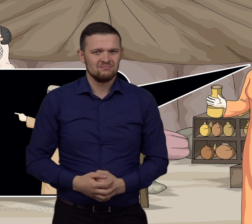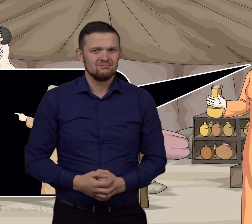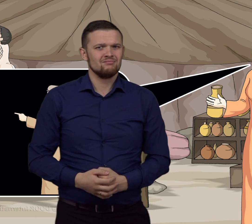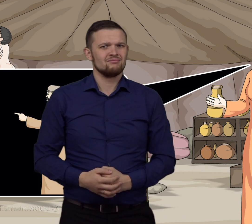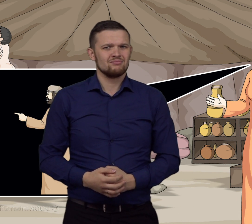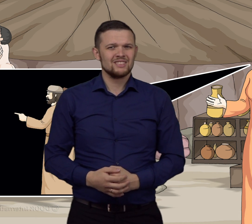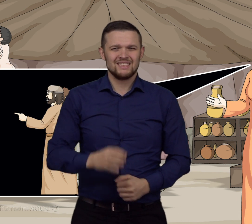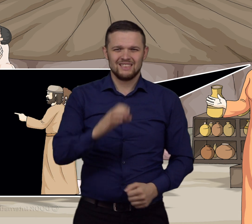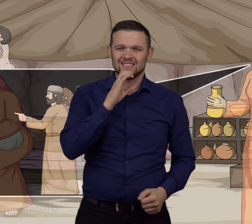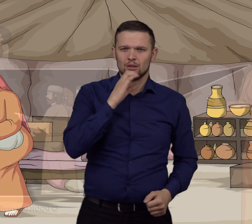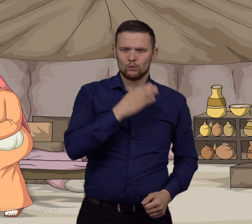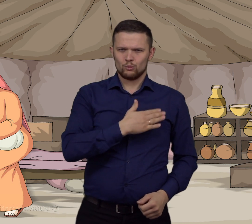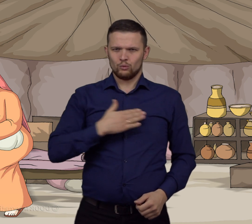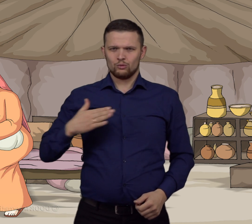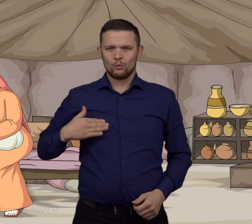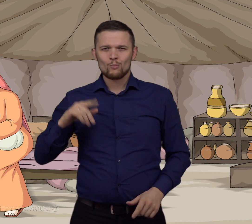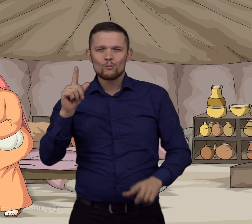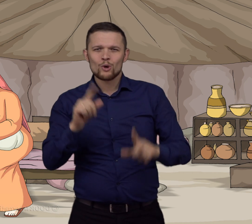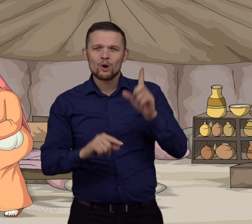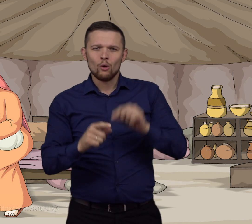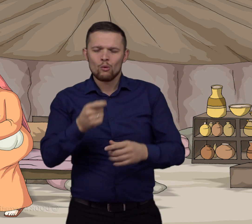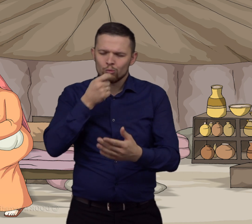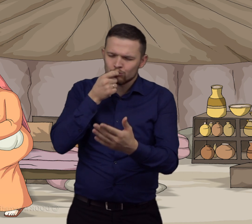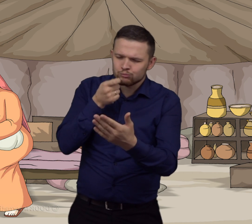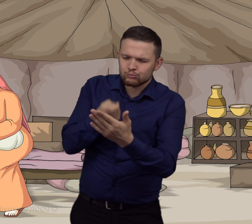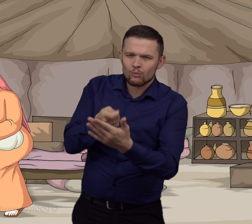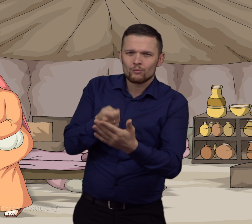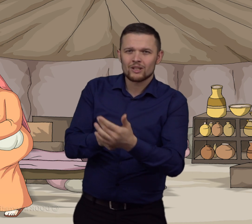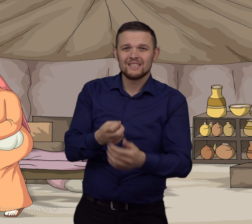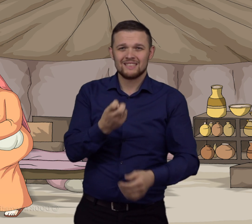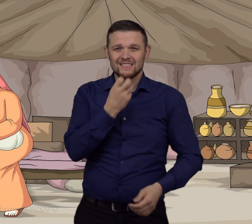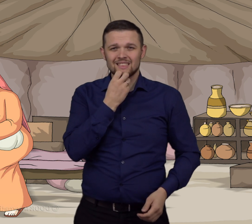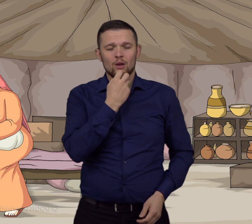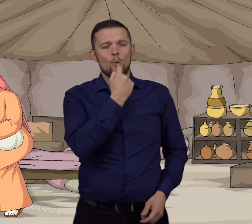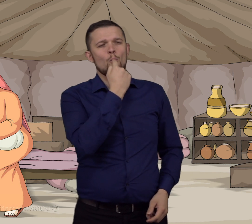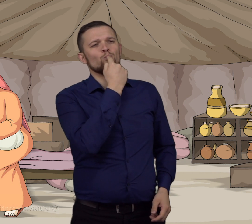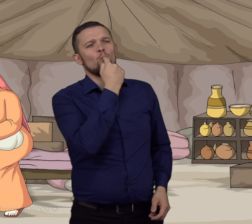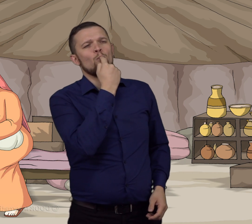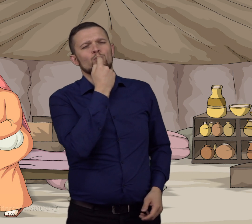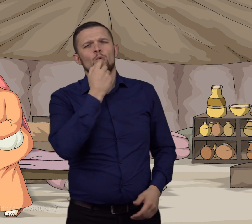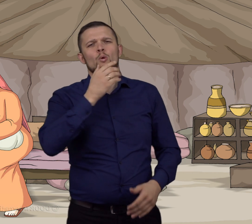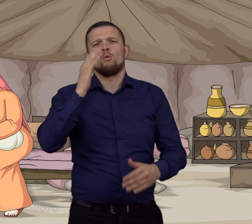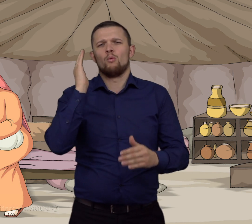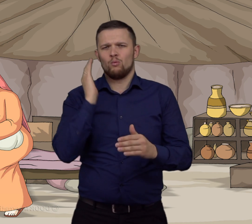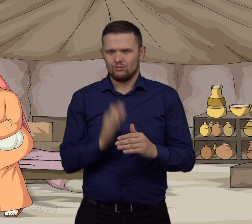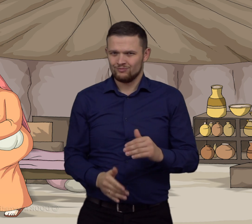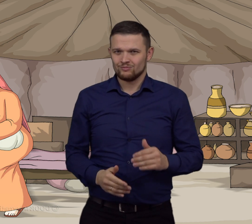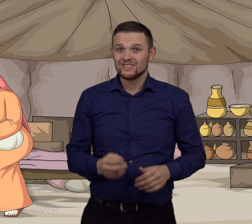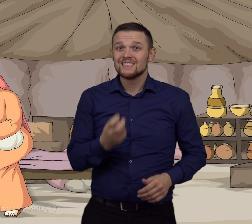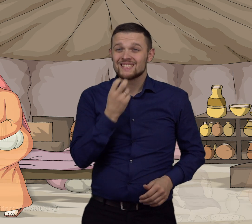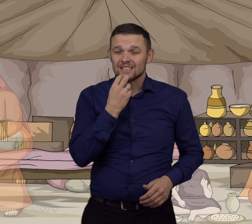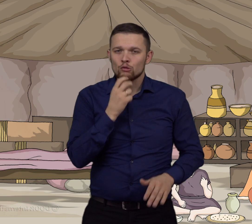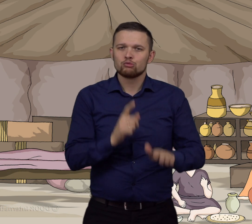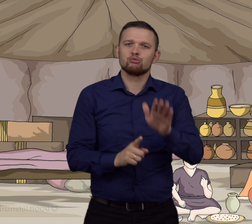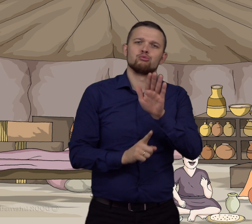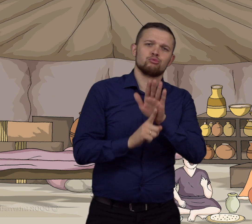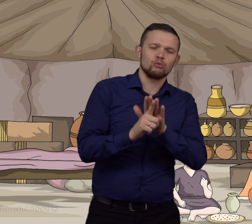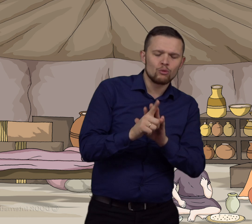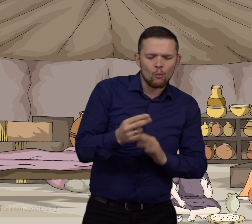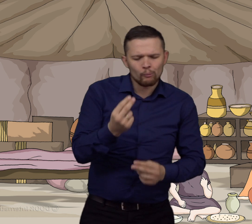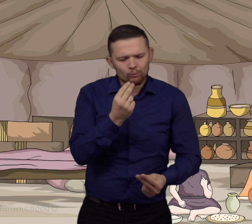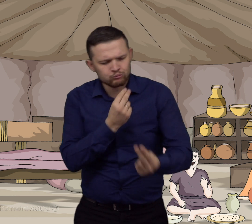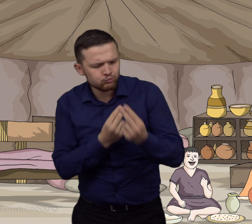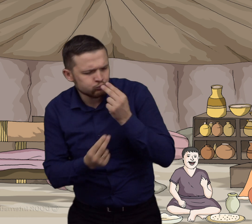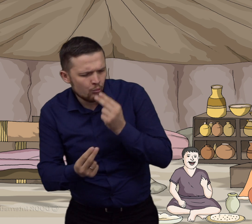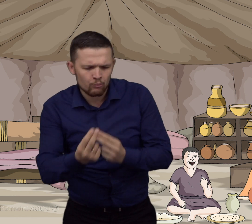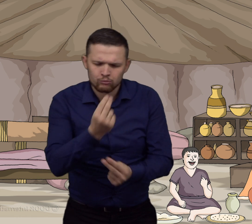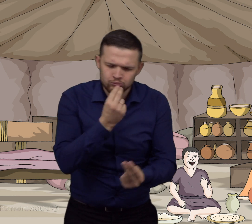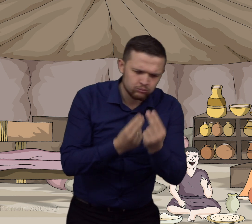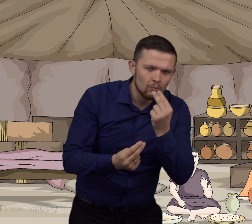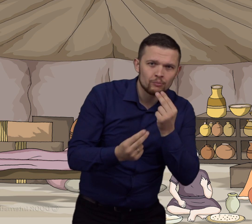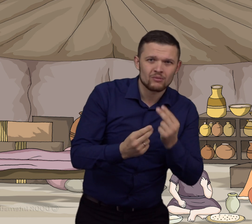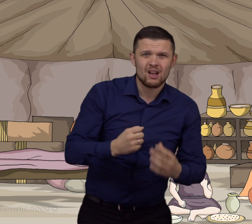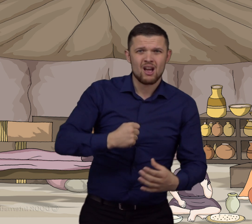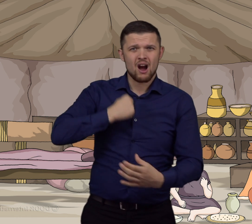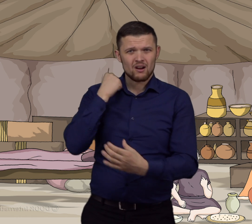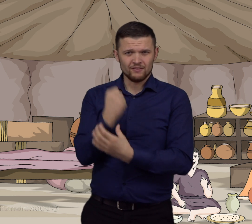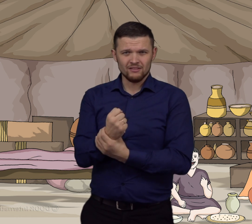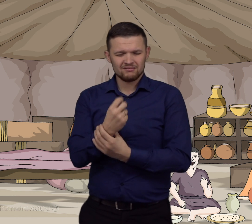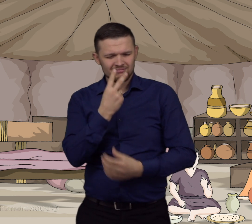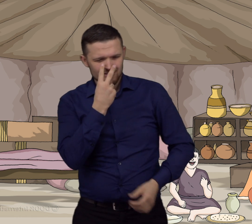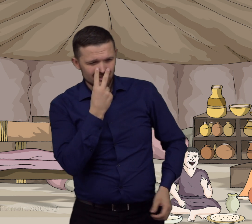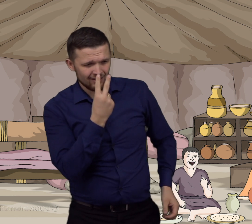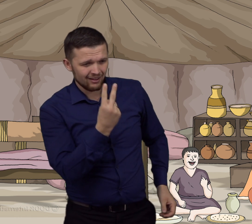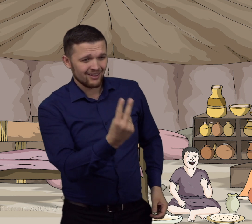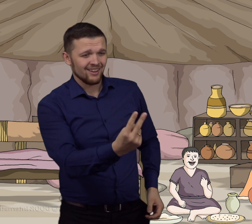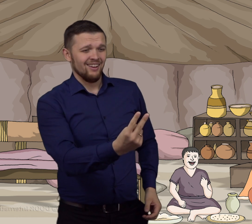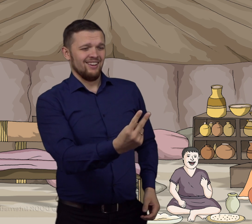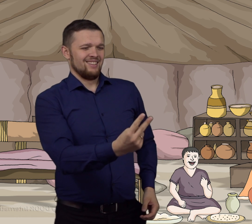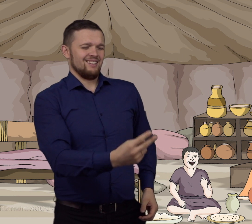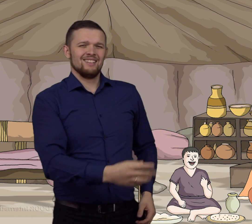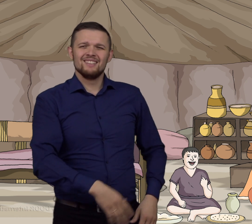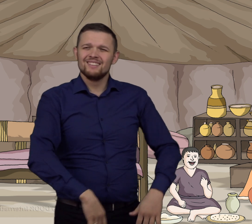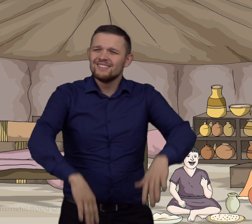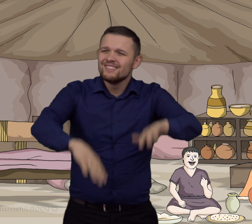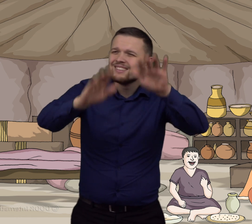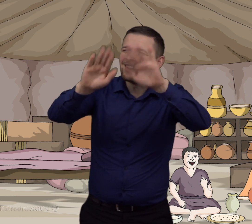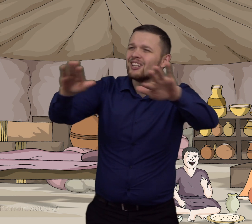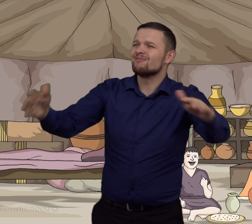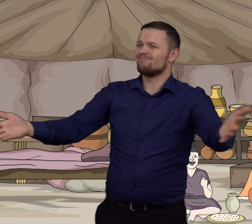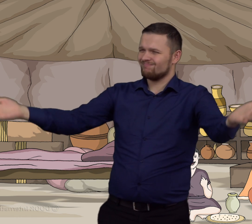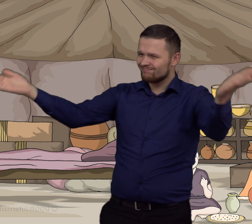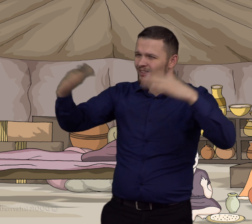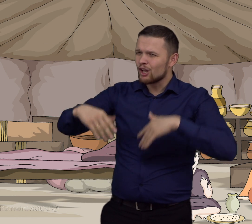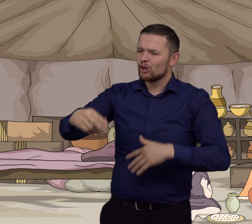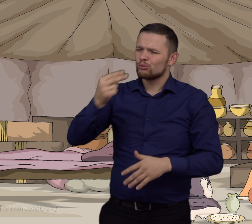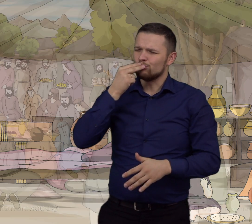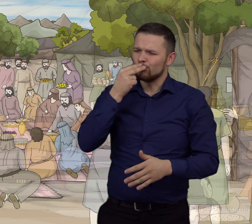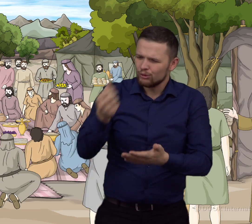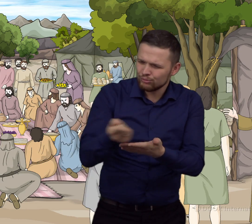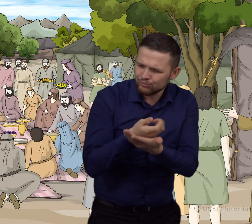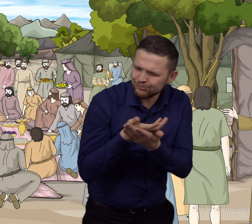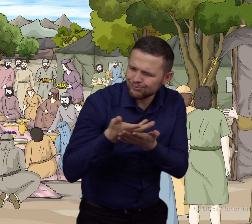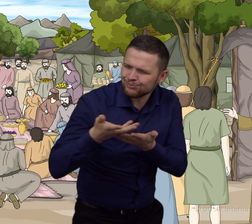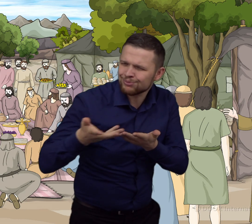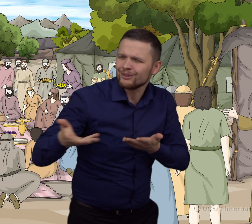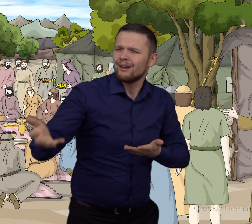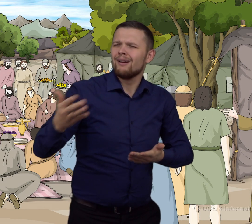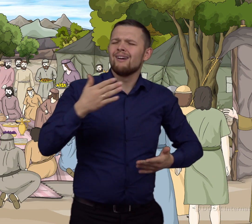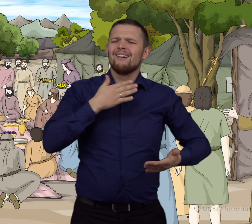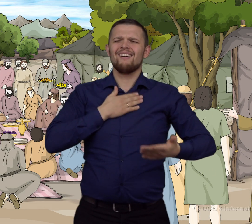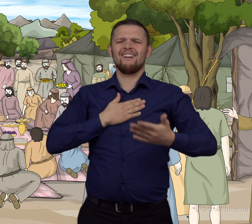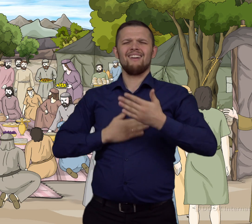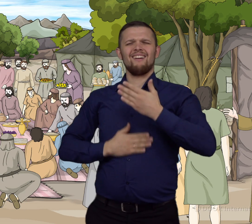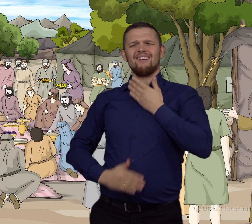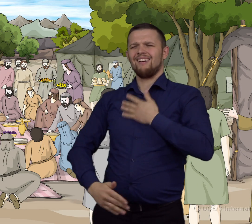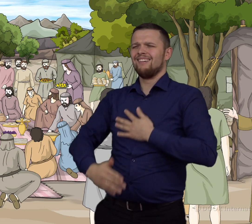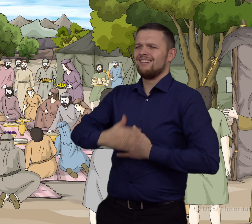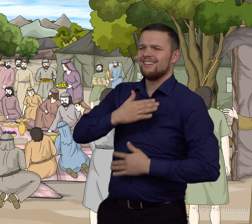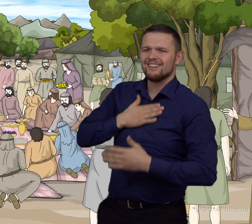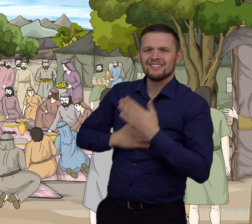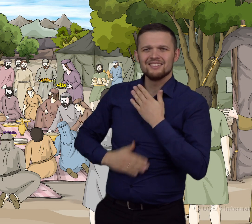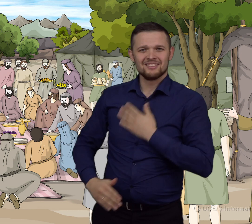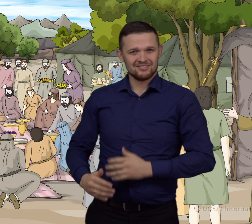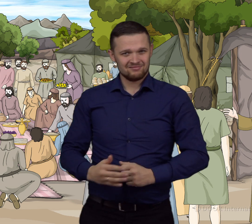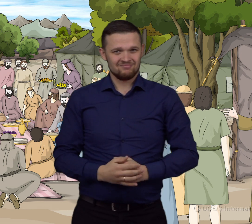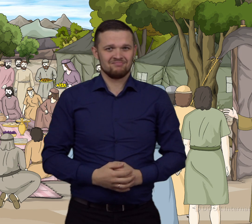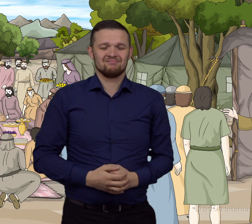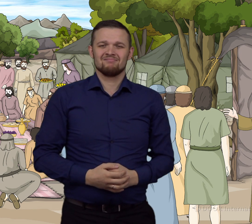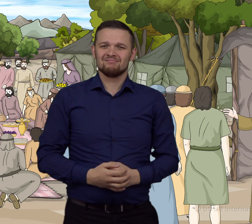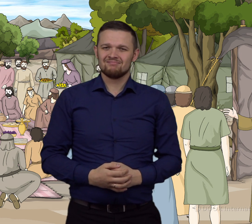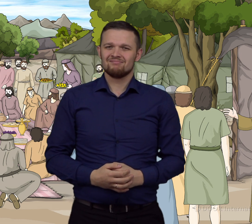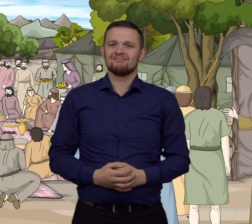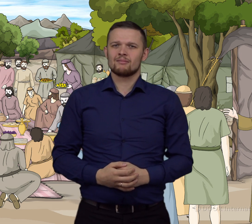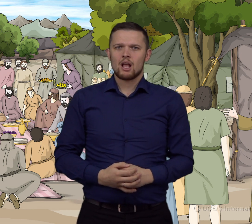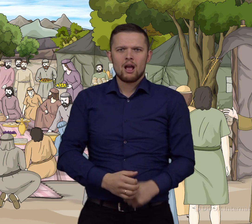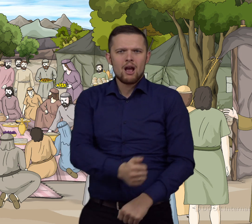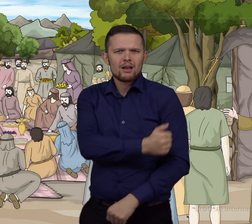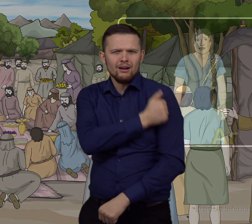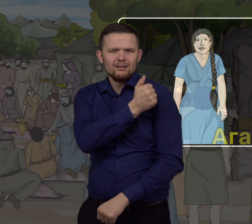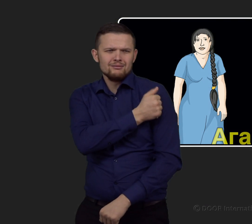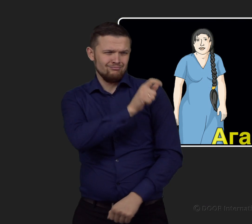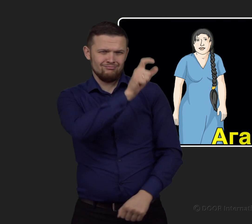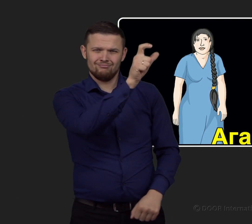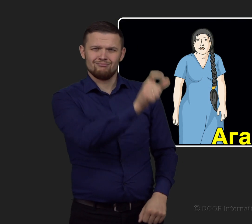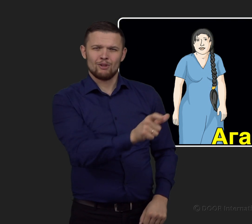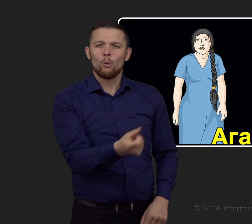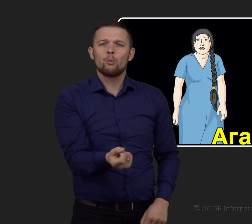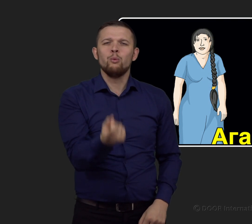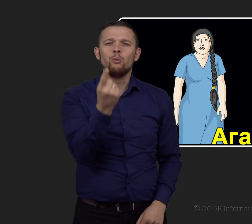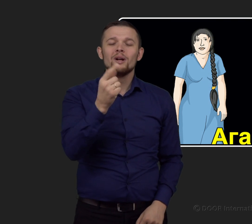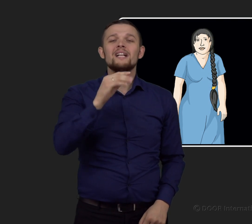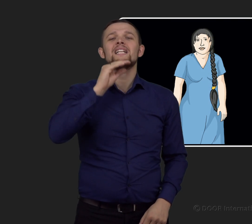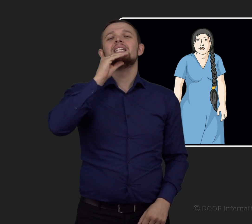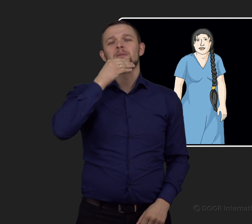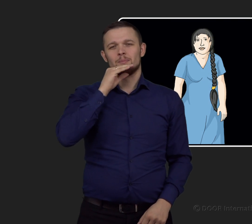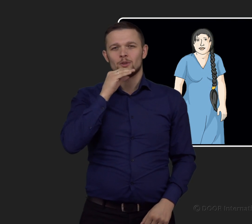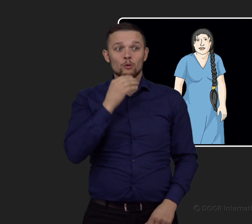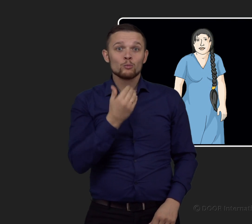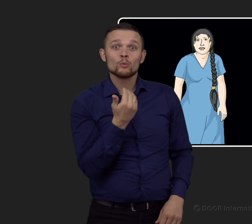So the child grew and was weaned, and Abraham held a great feast on the day Isaac was weaned.